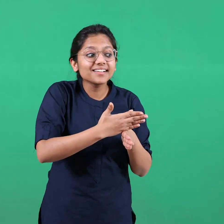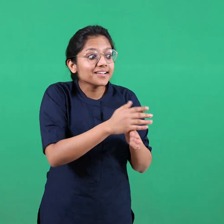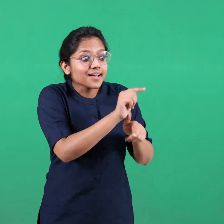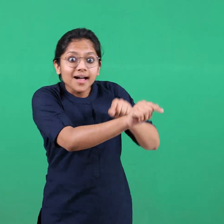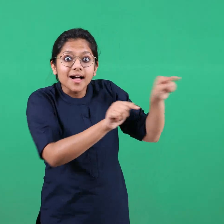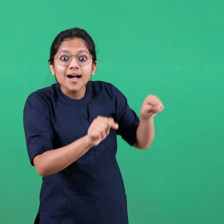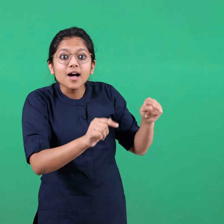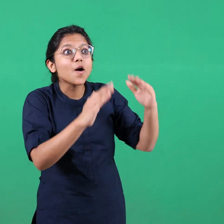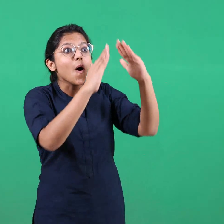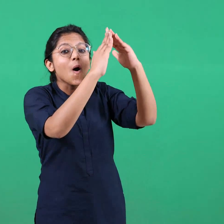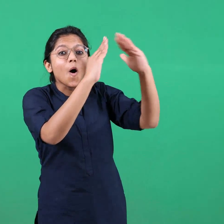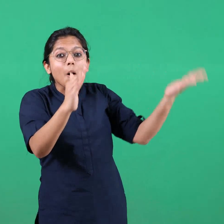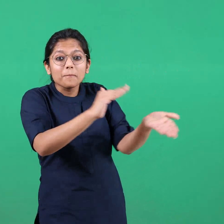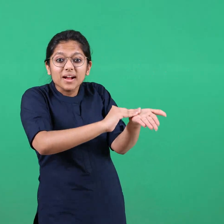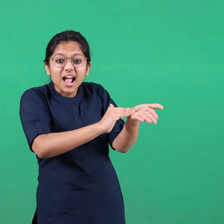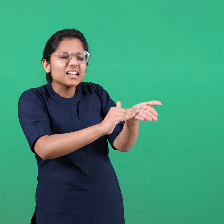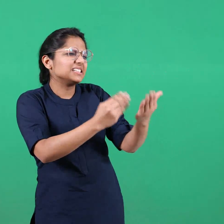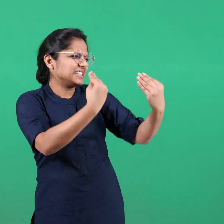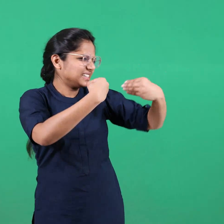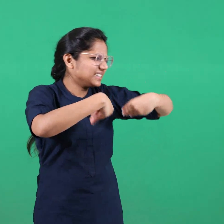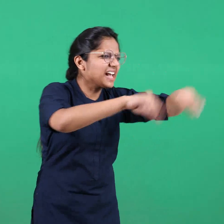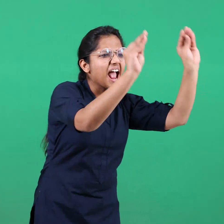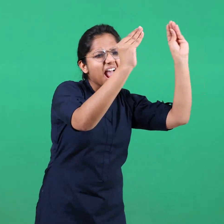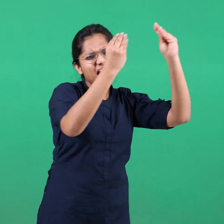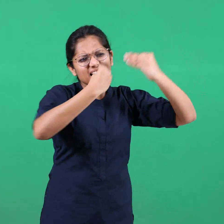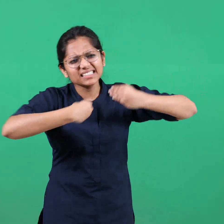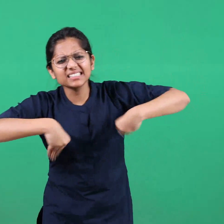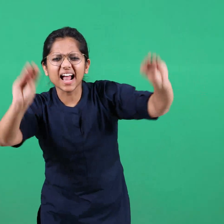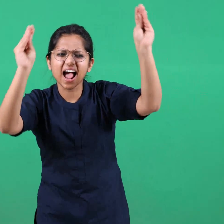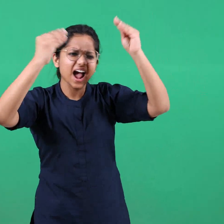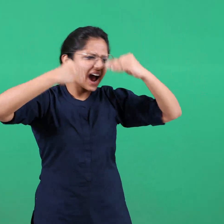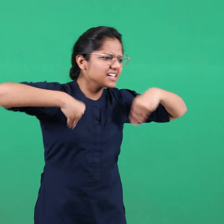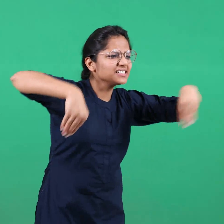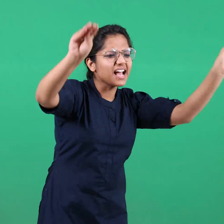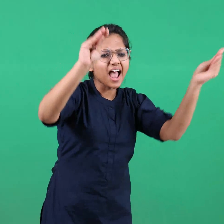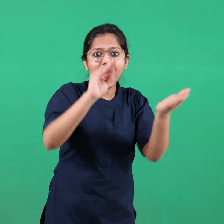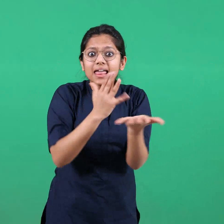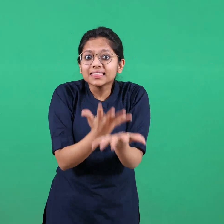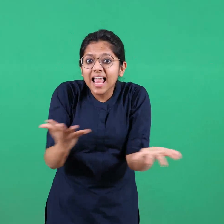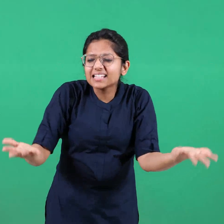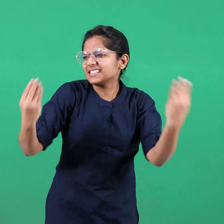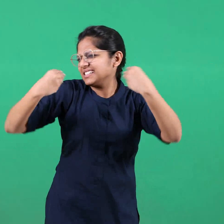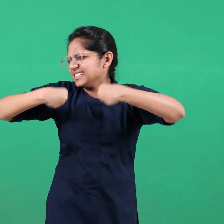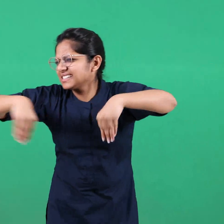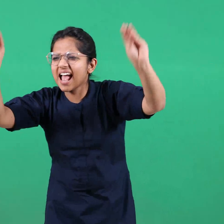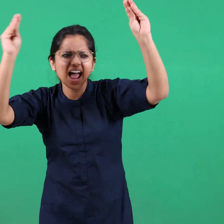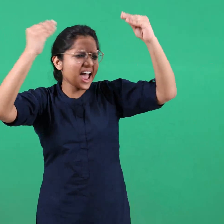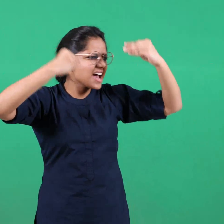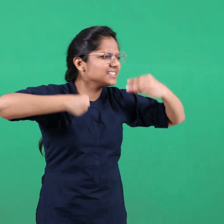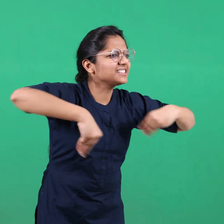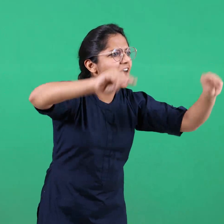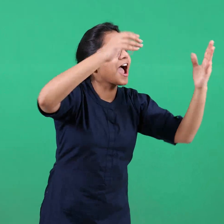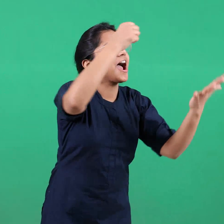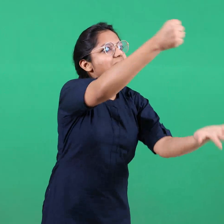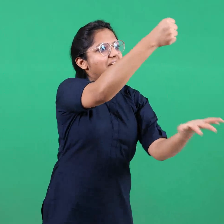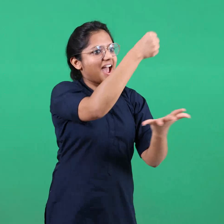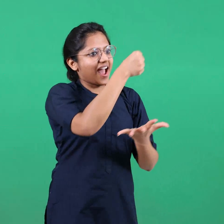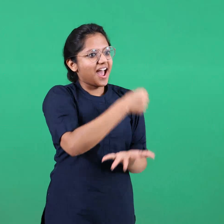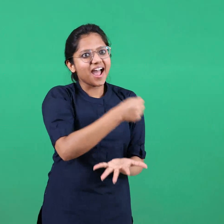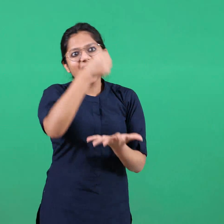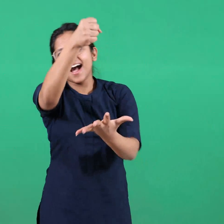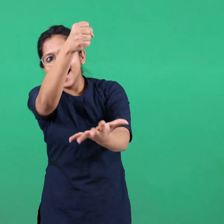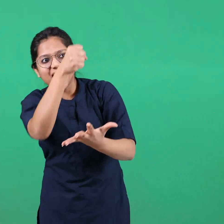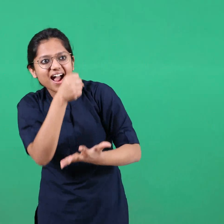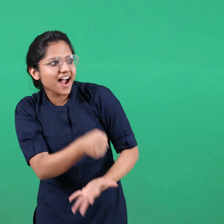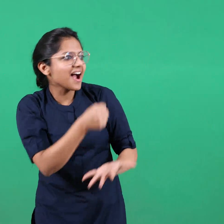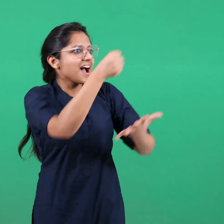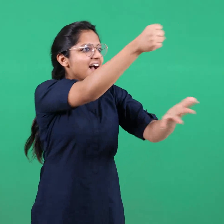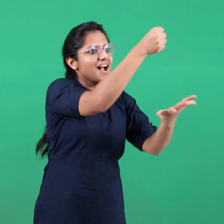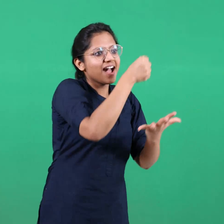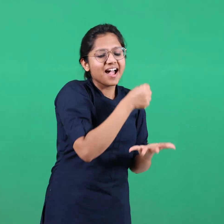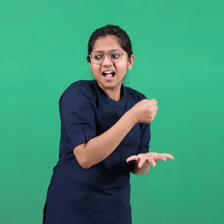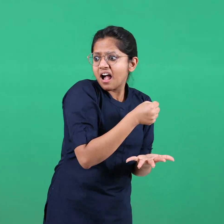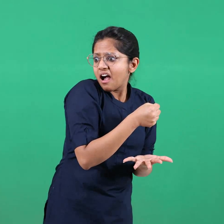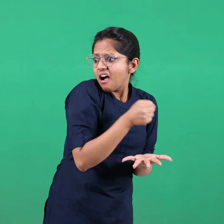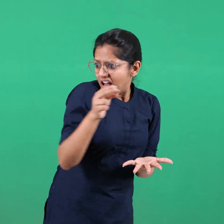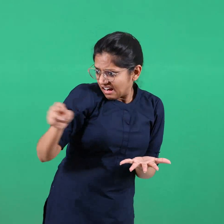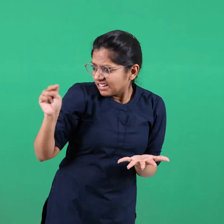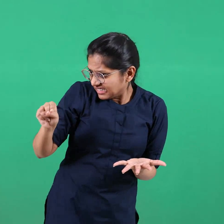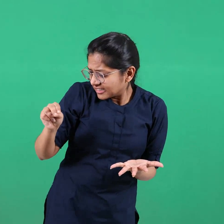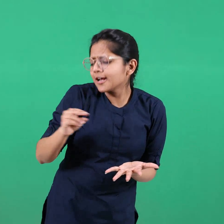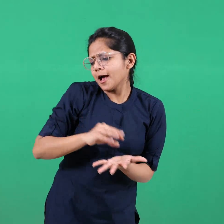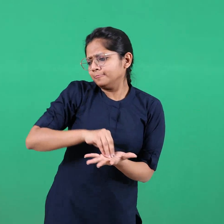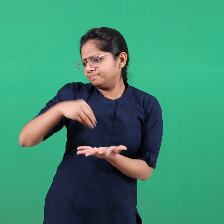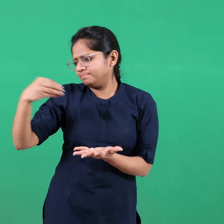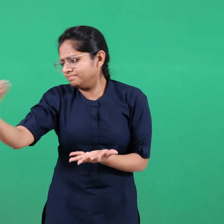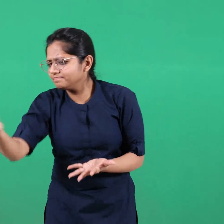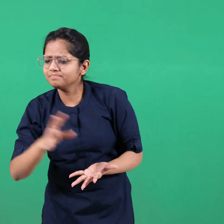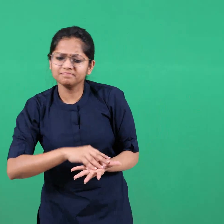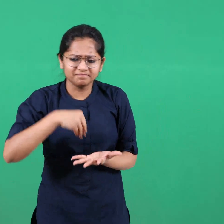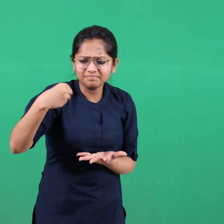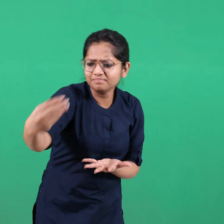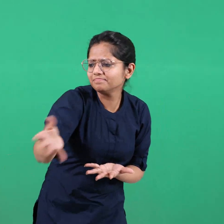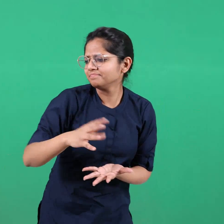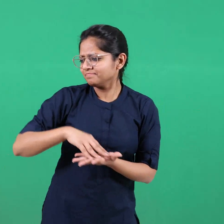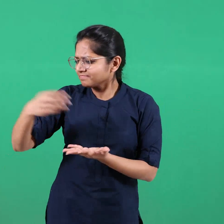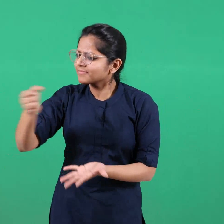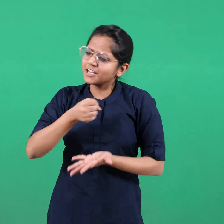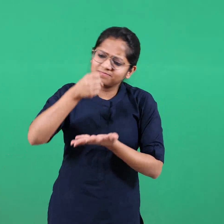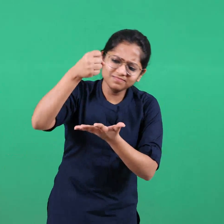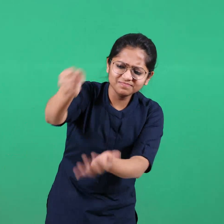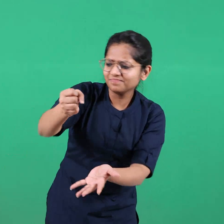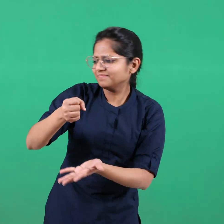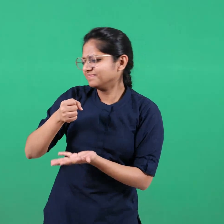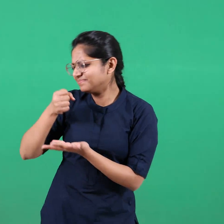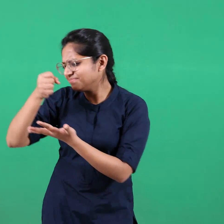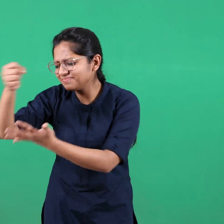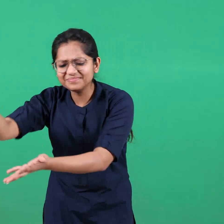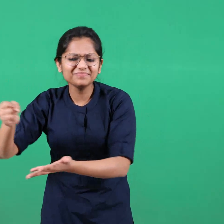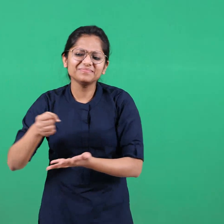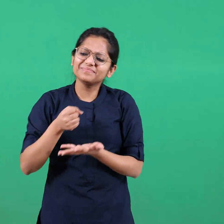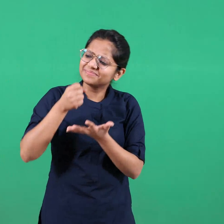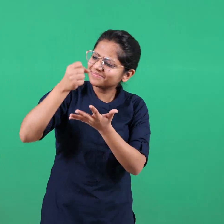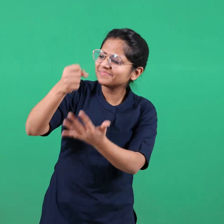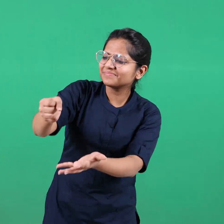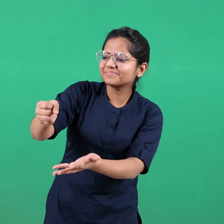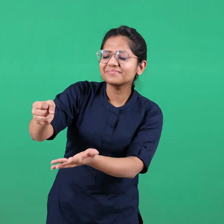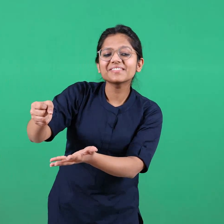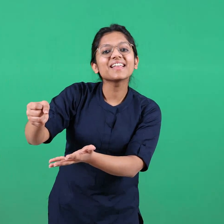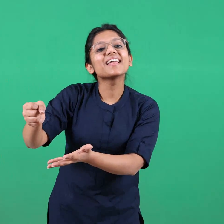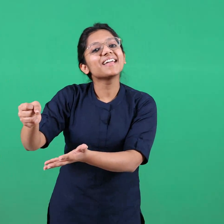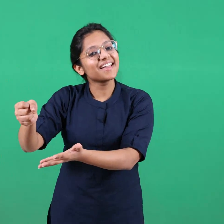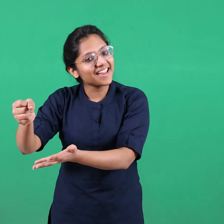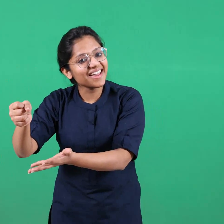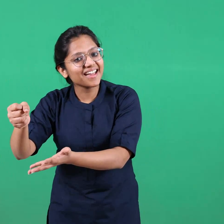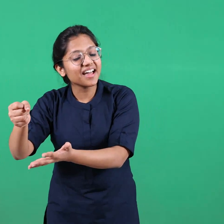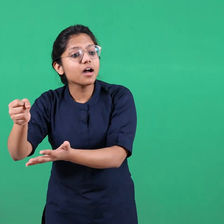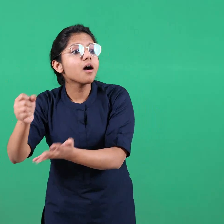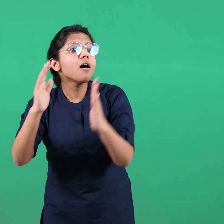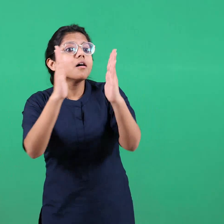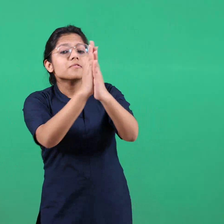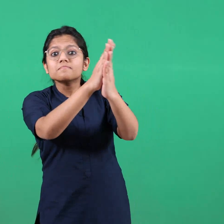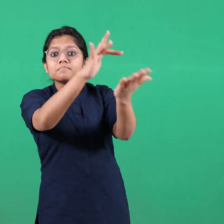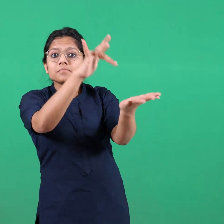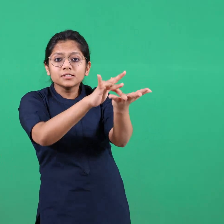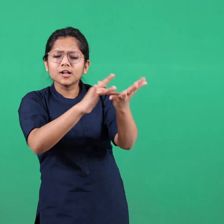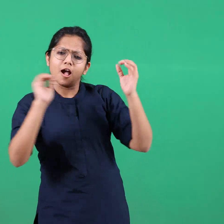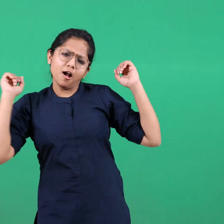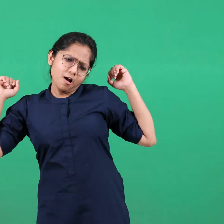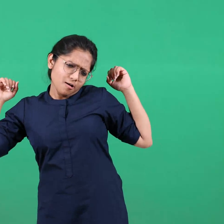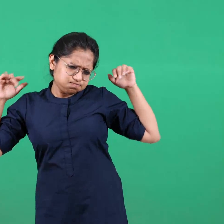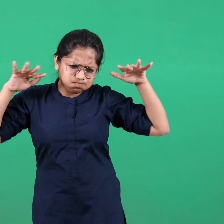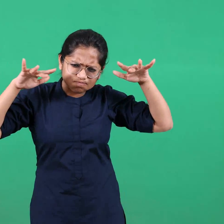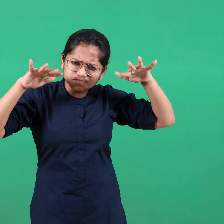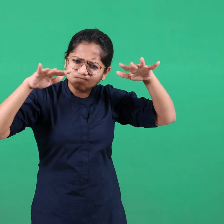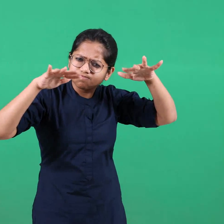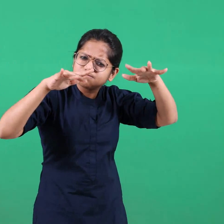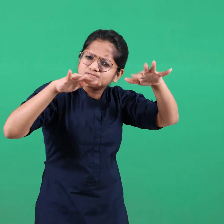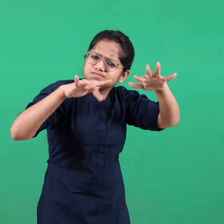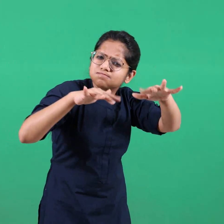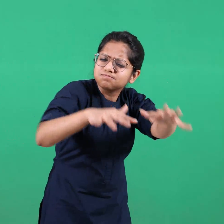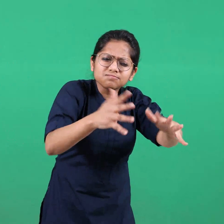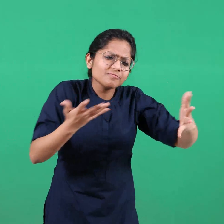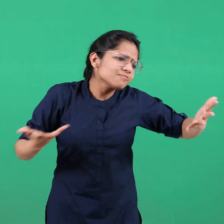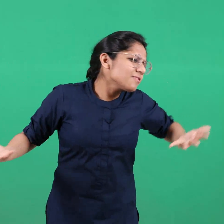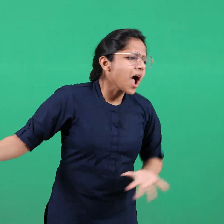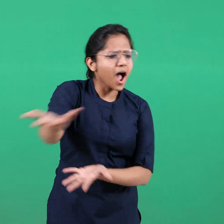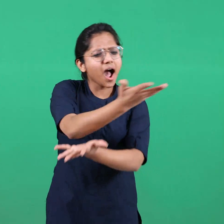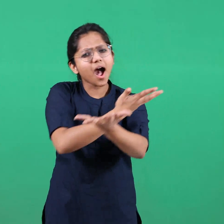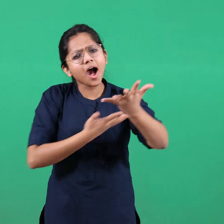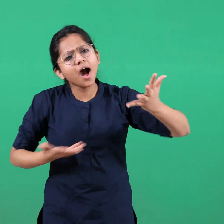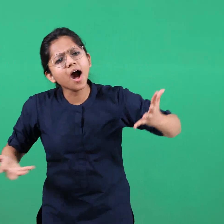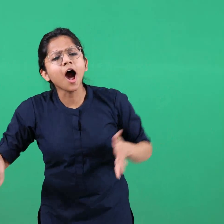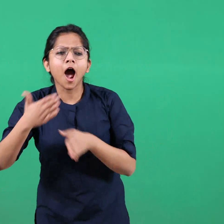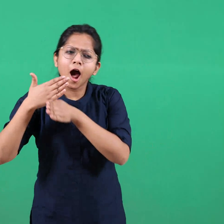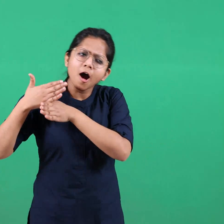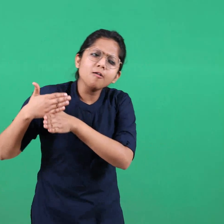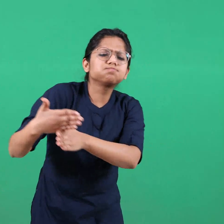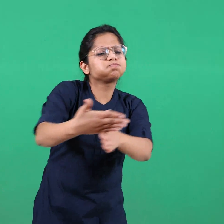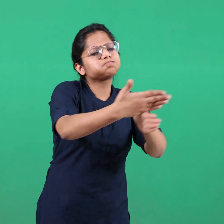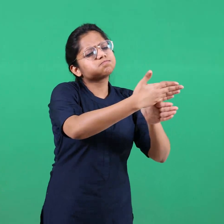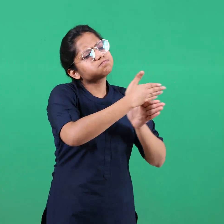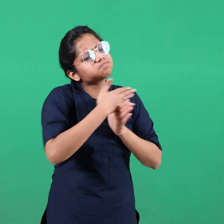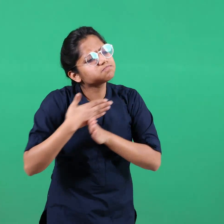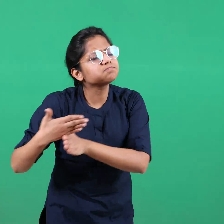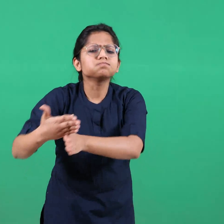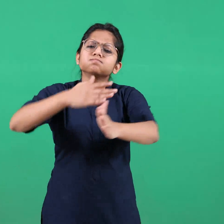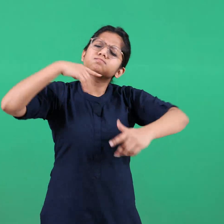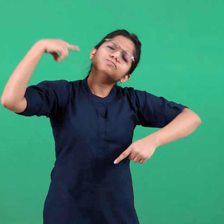Selling their possessions and goods, they shared with anyone who was in need.